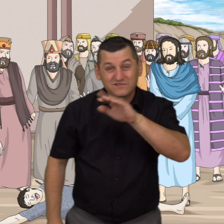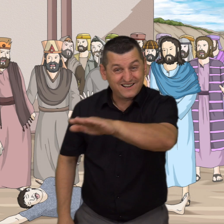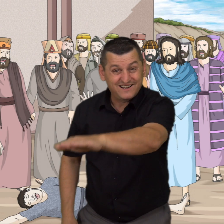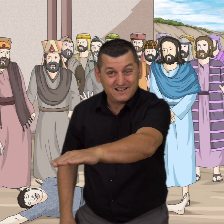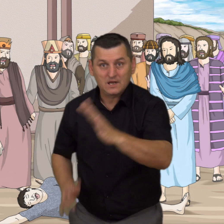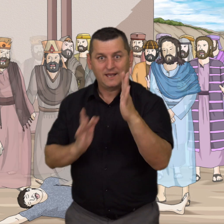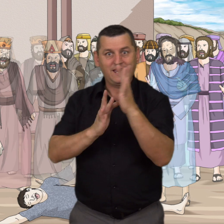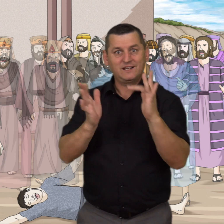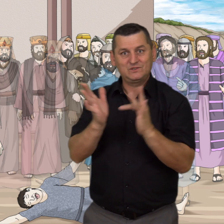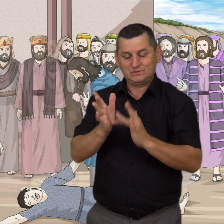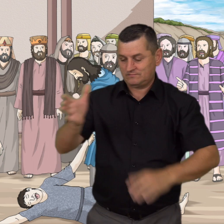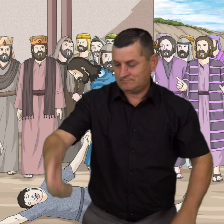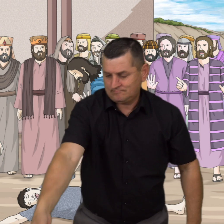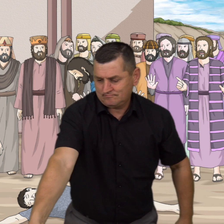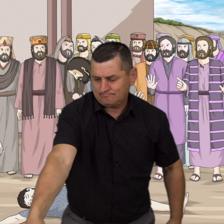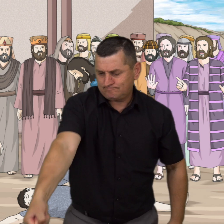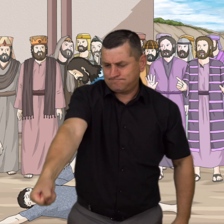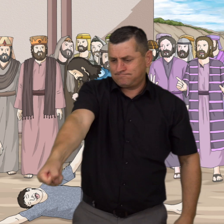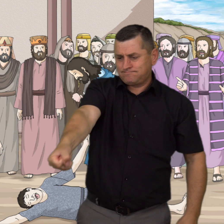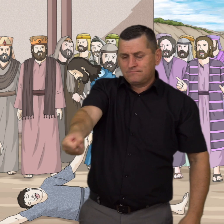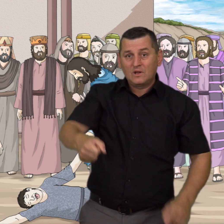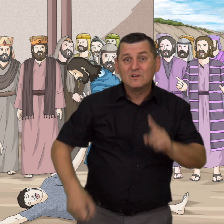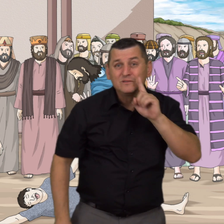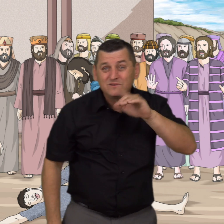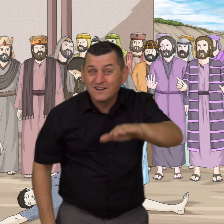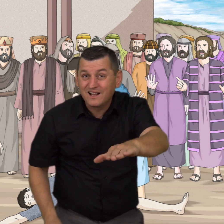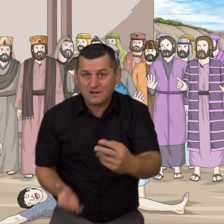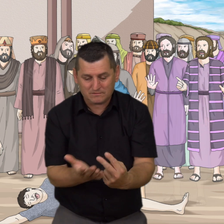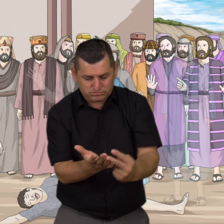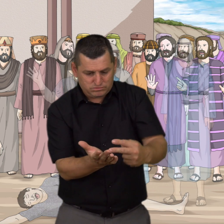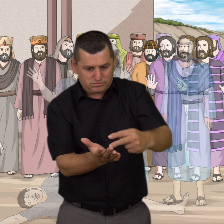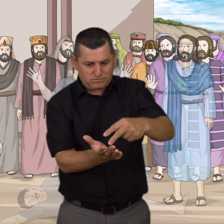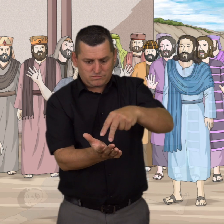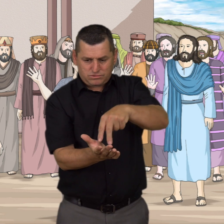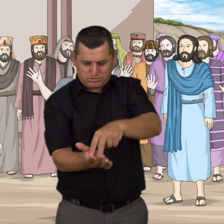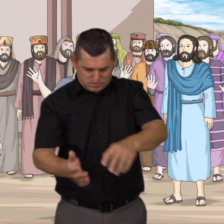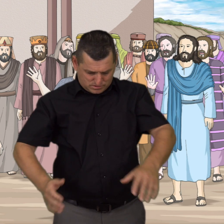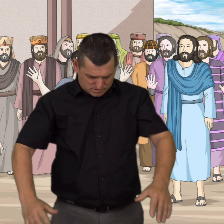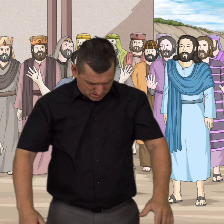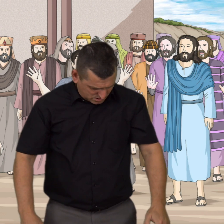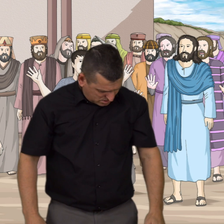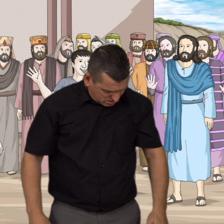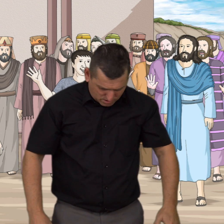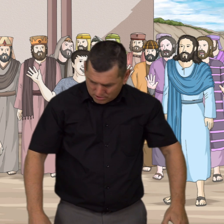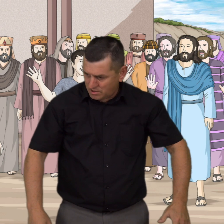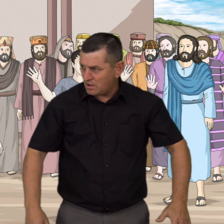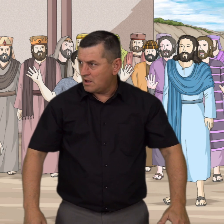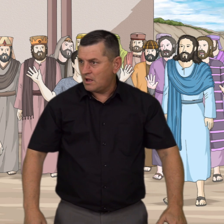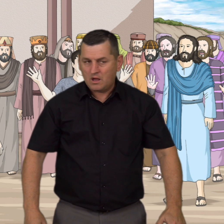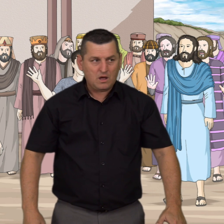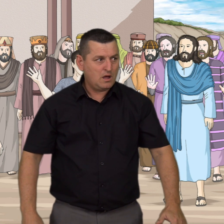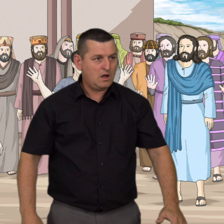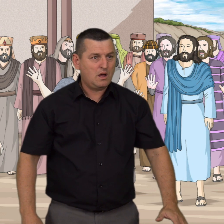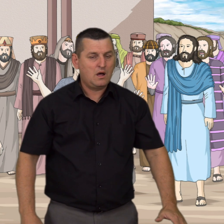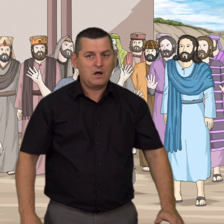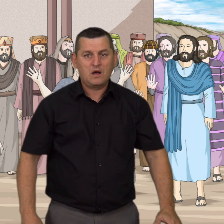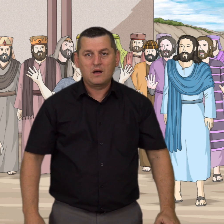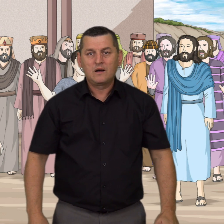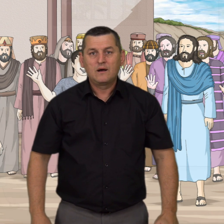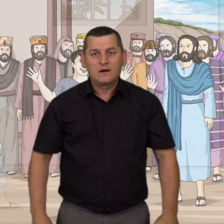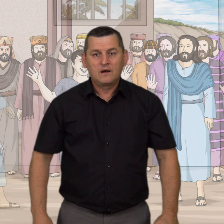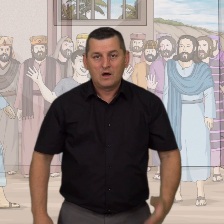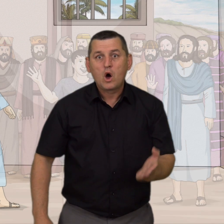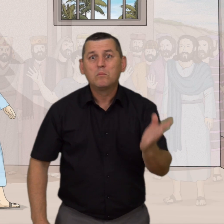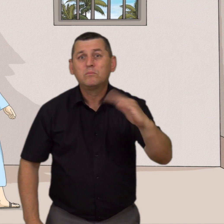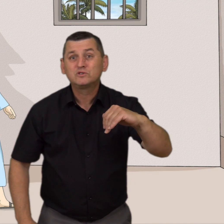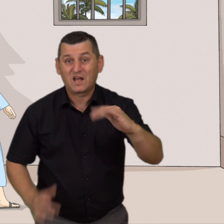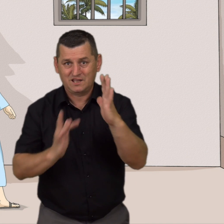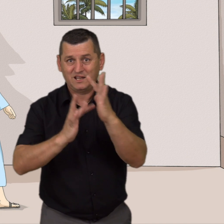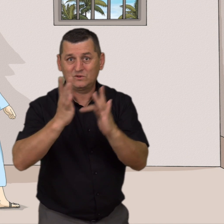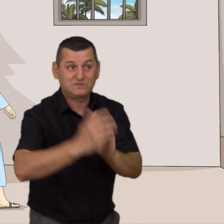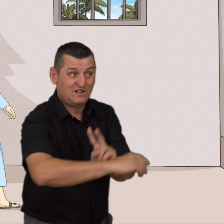But Jesus took him by the hand and helped him to his feet, and he stood up.